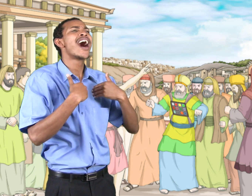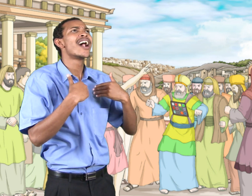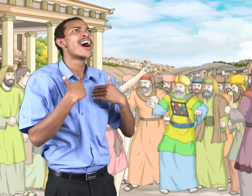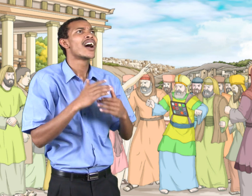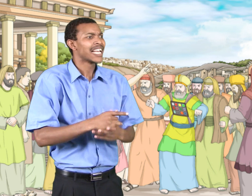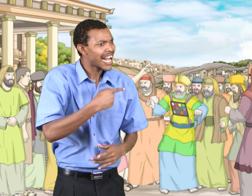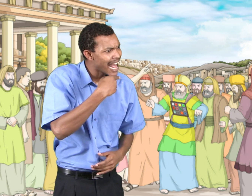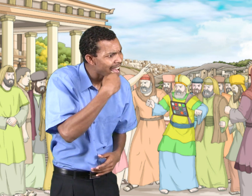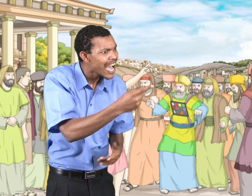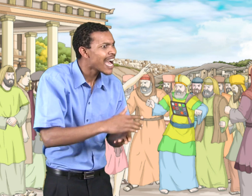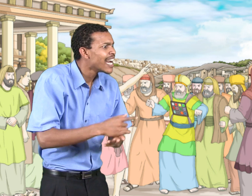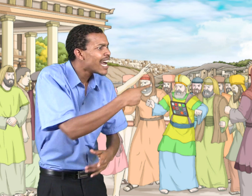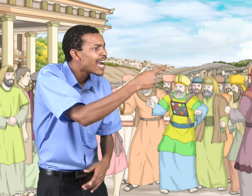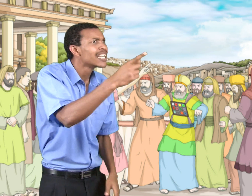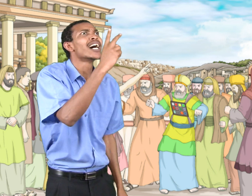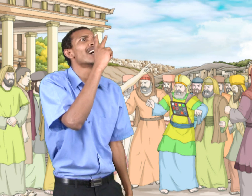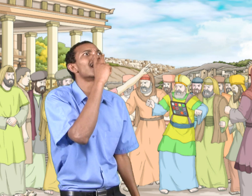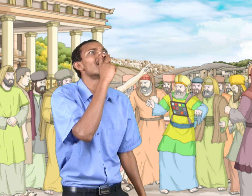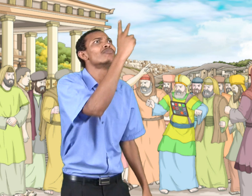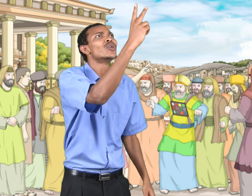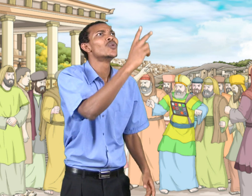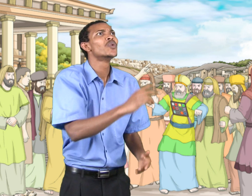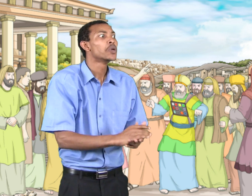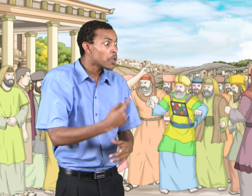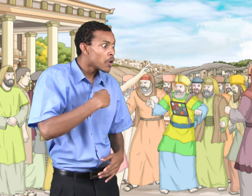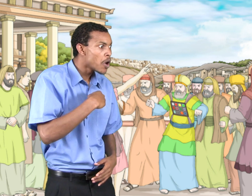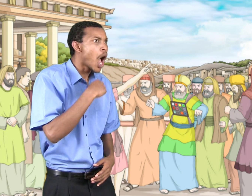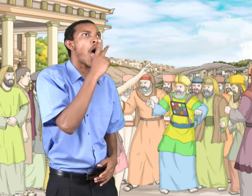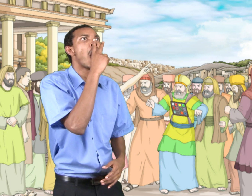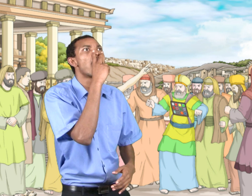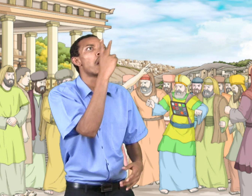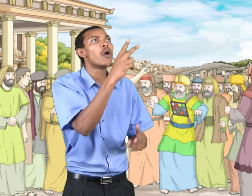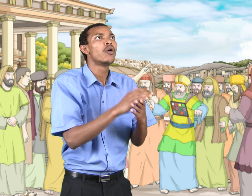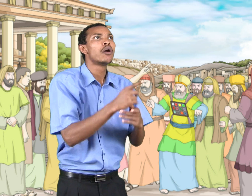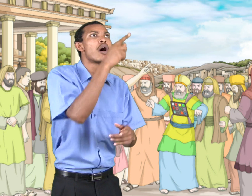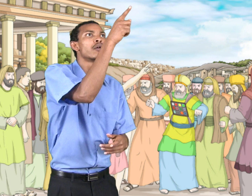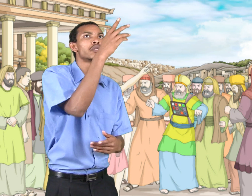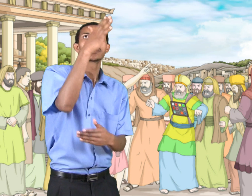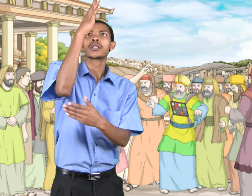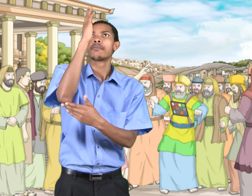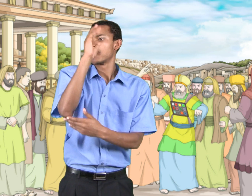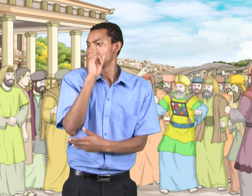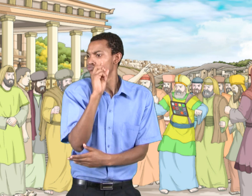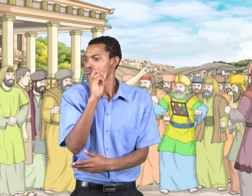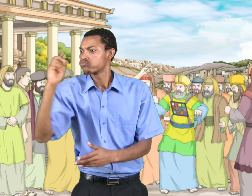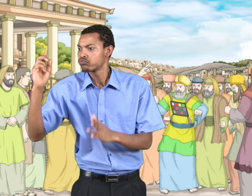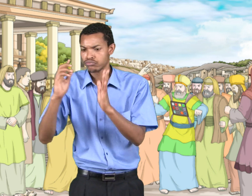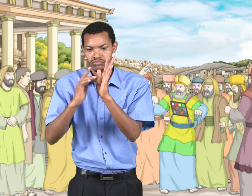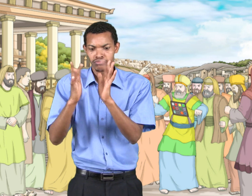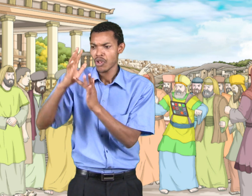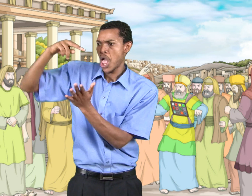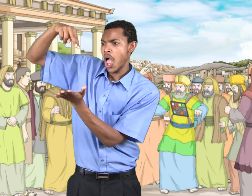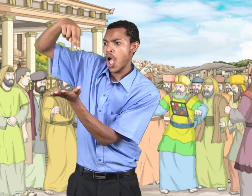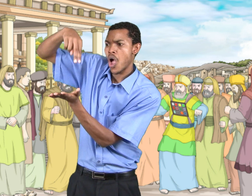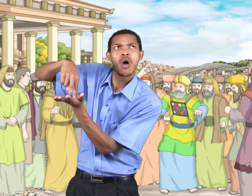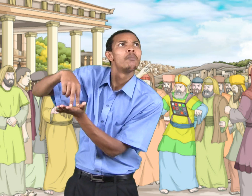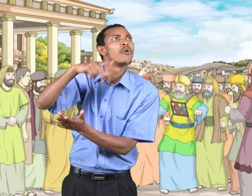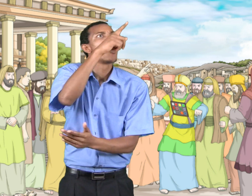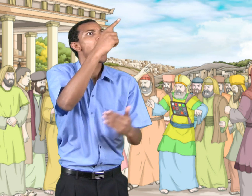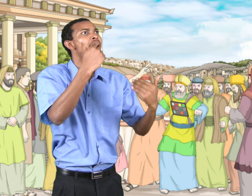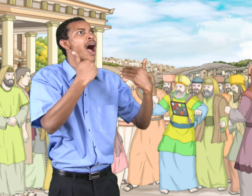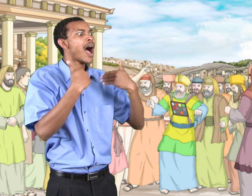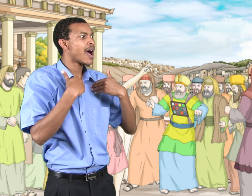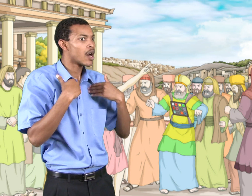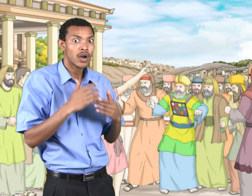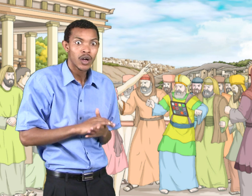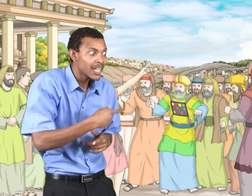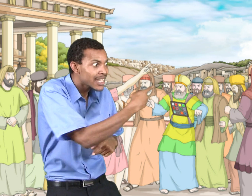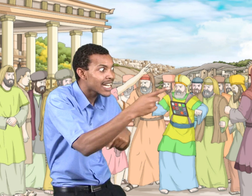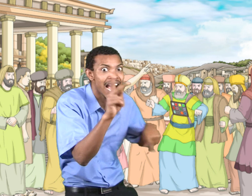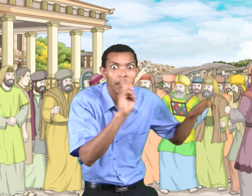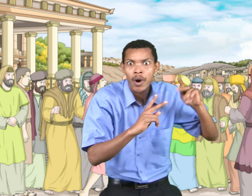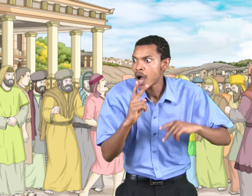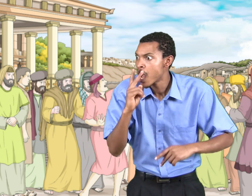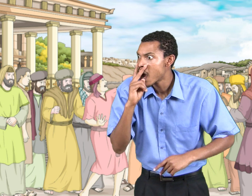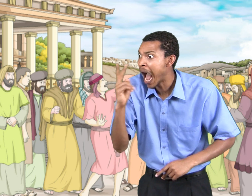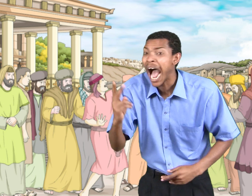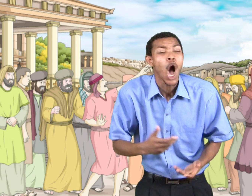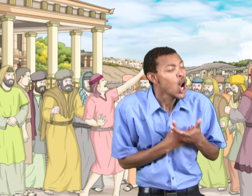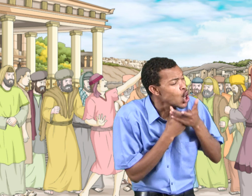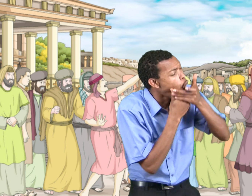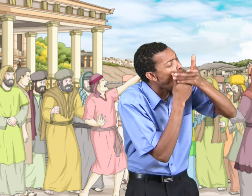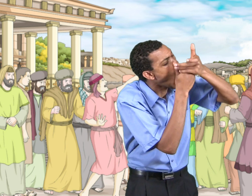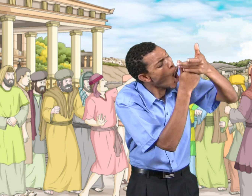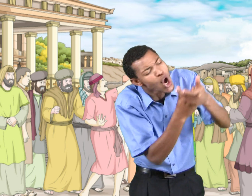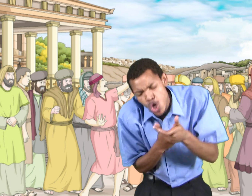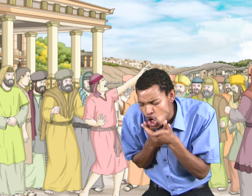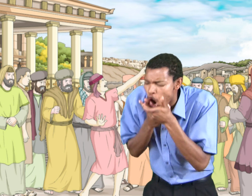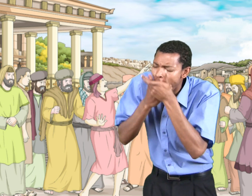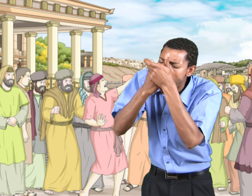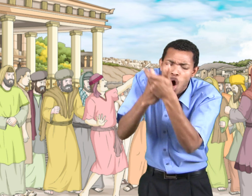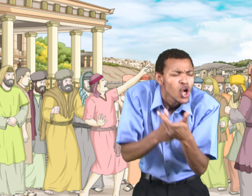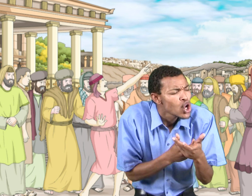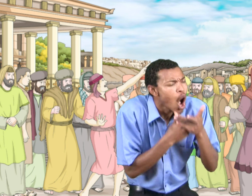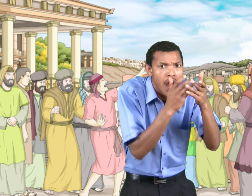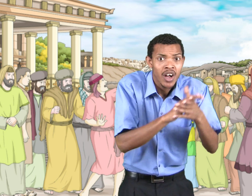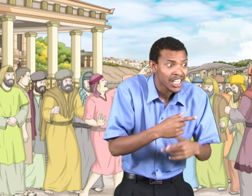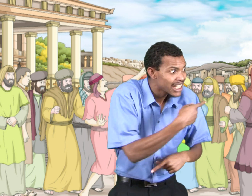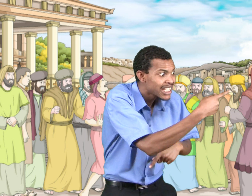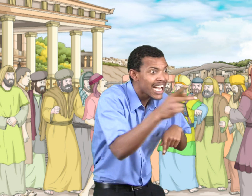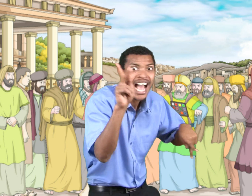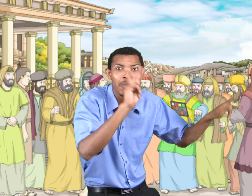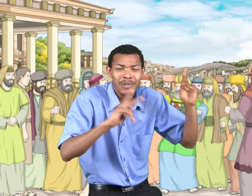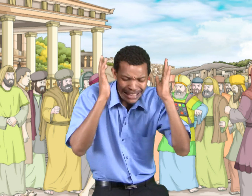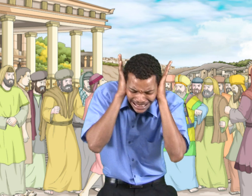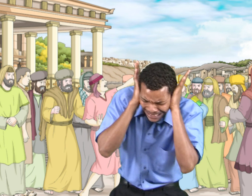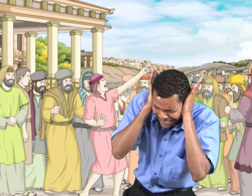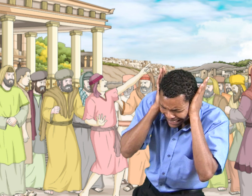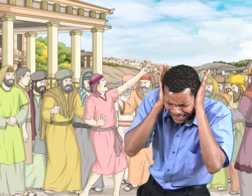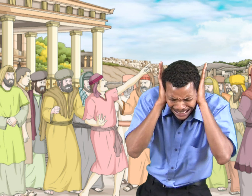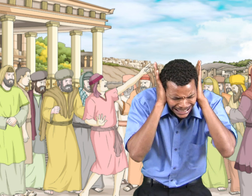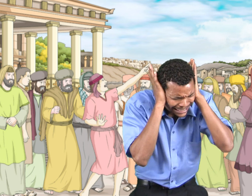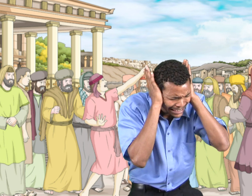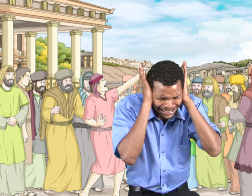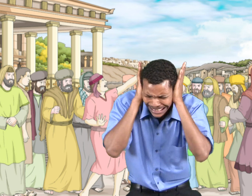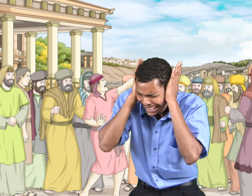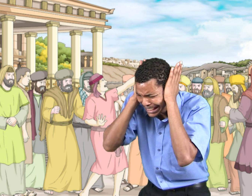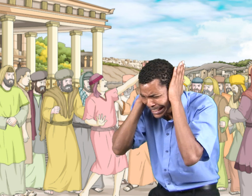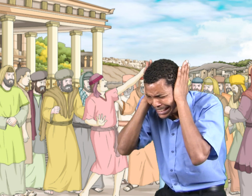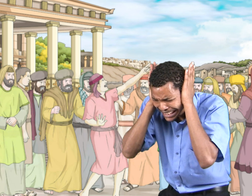“Look,” he said, “I see heaven open and the Son of Man standing at the right hand of God.”